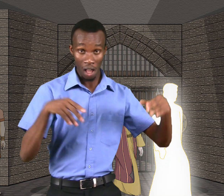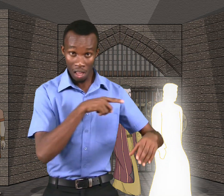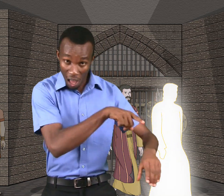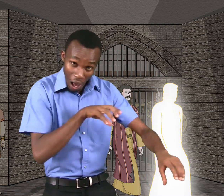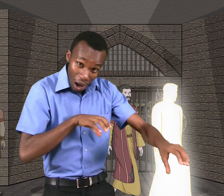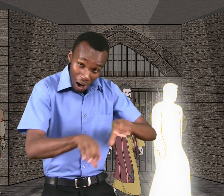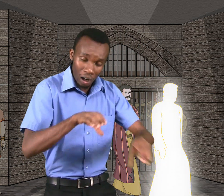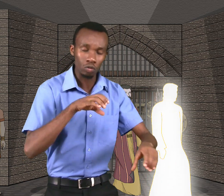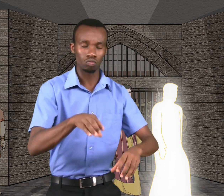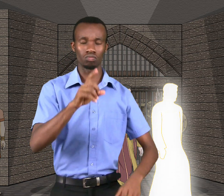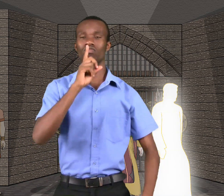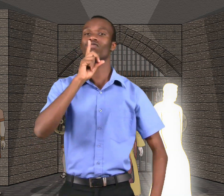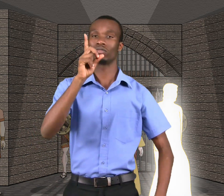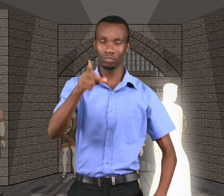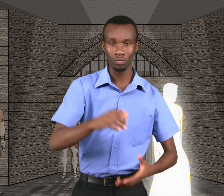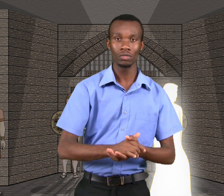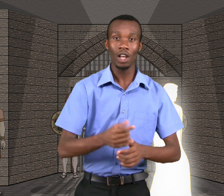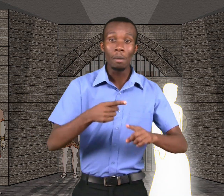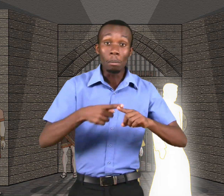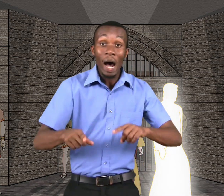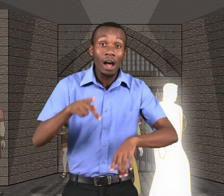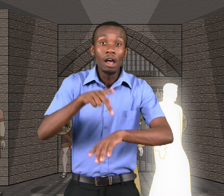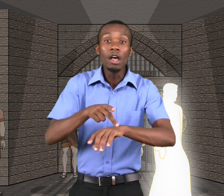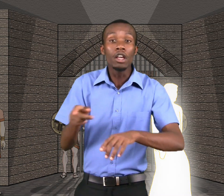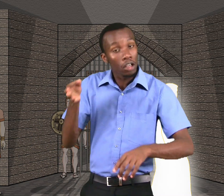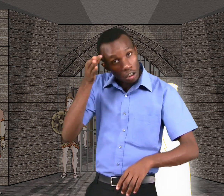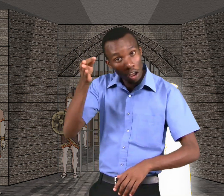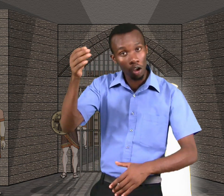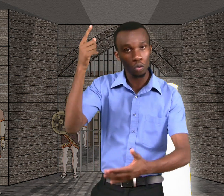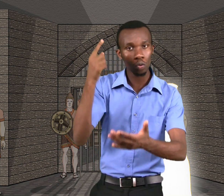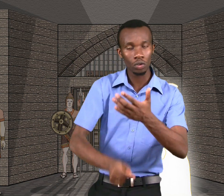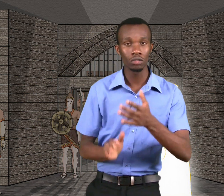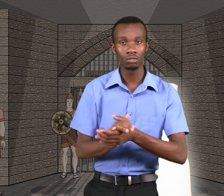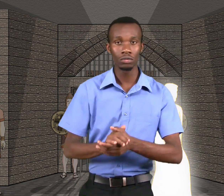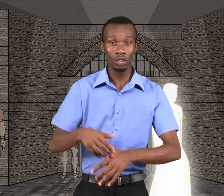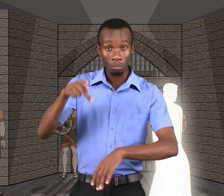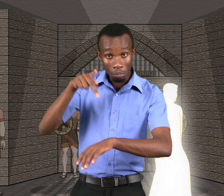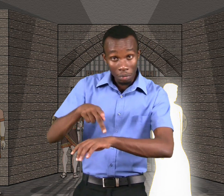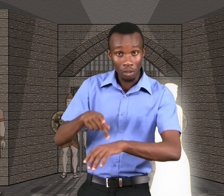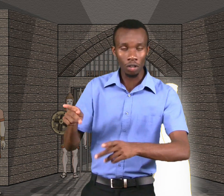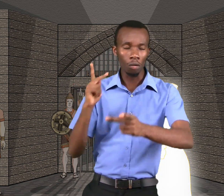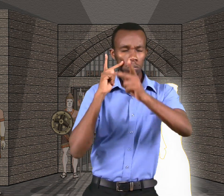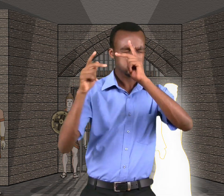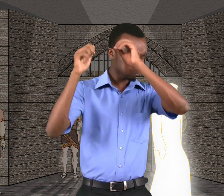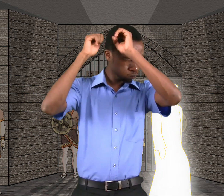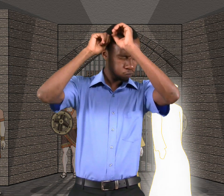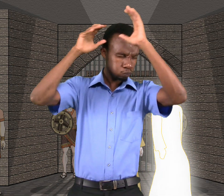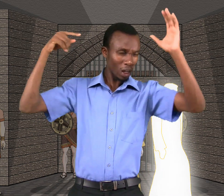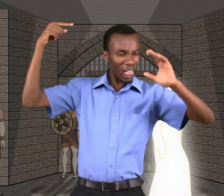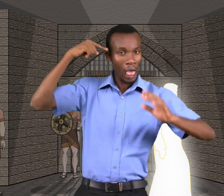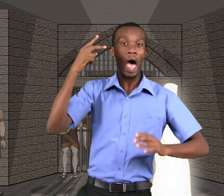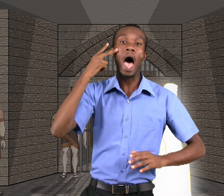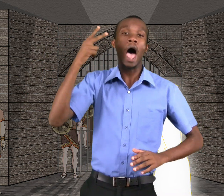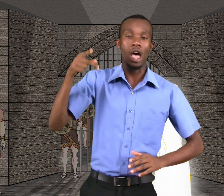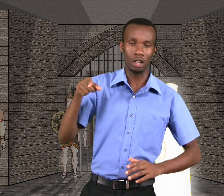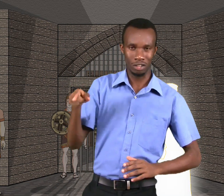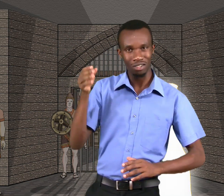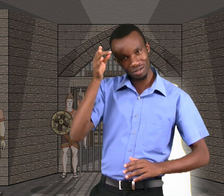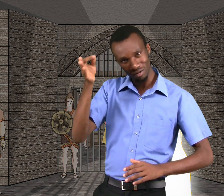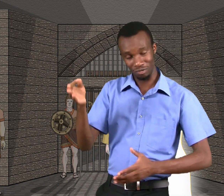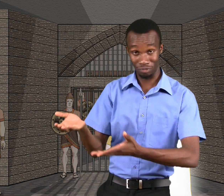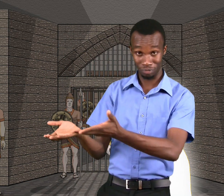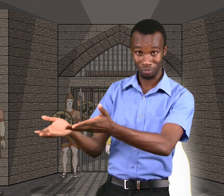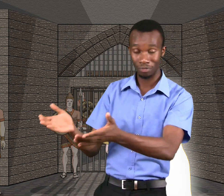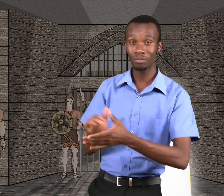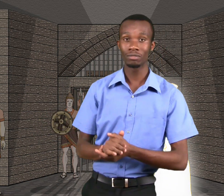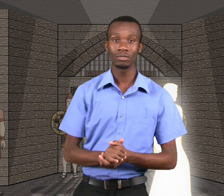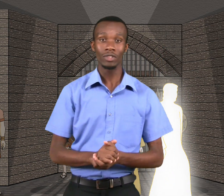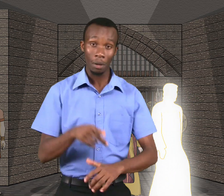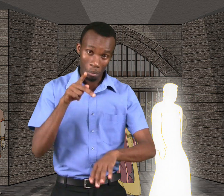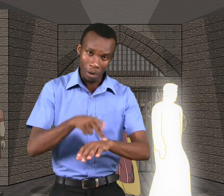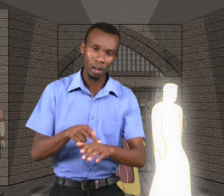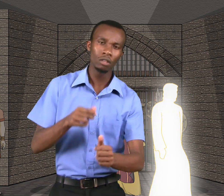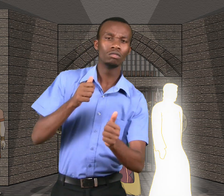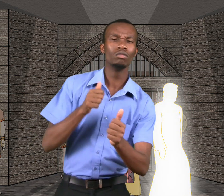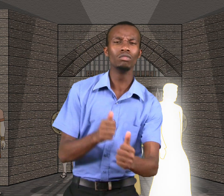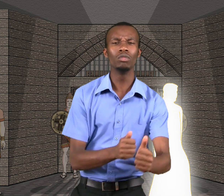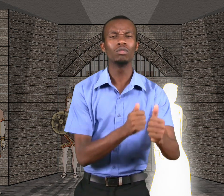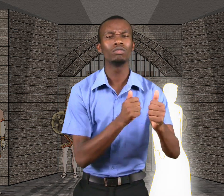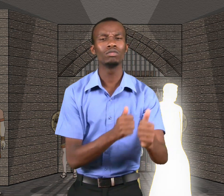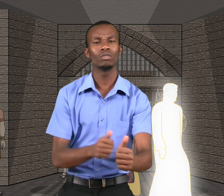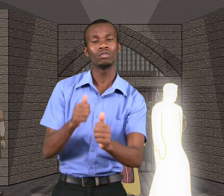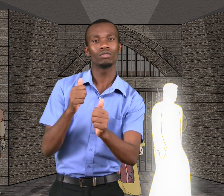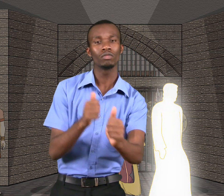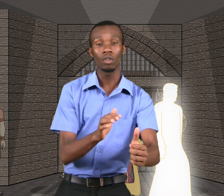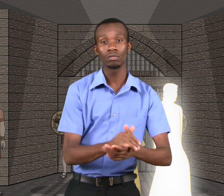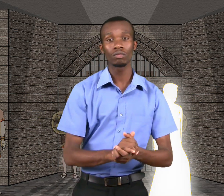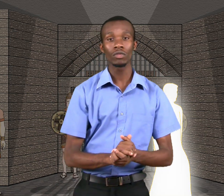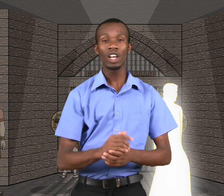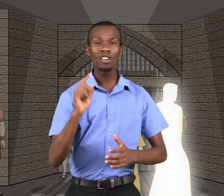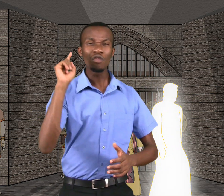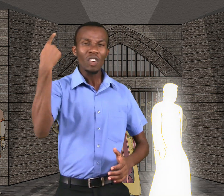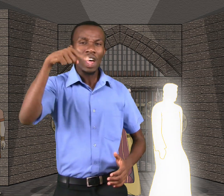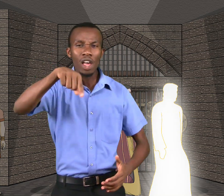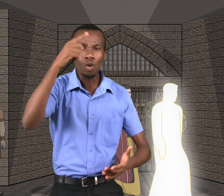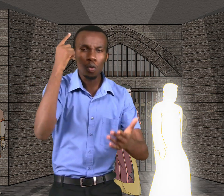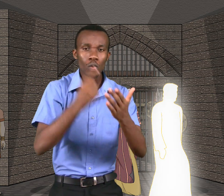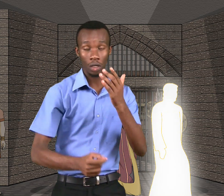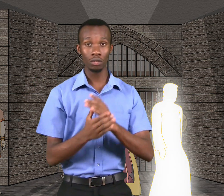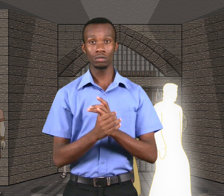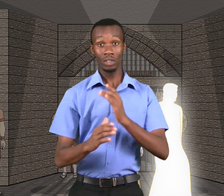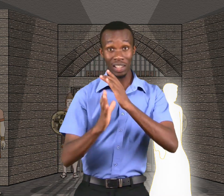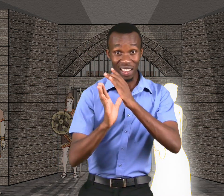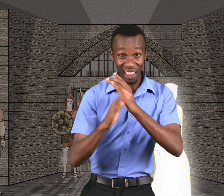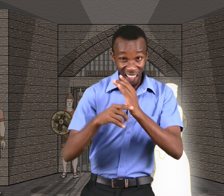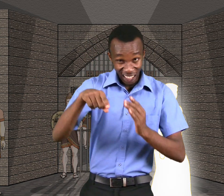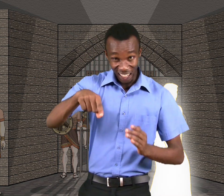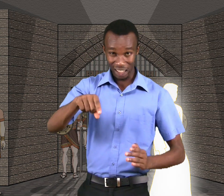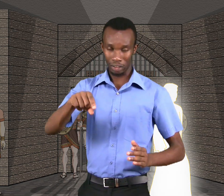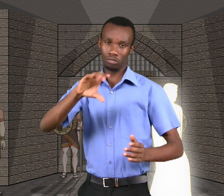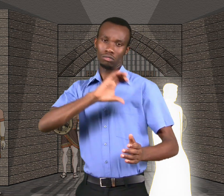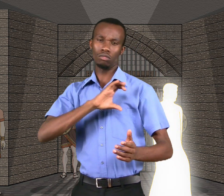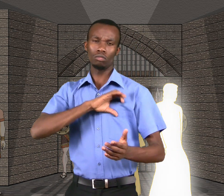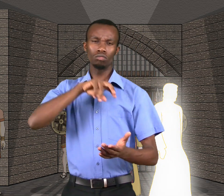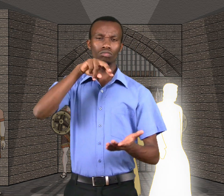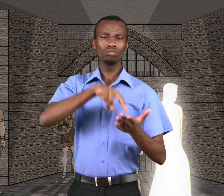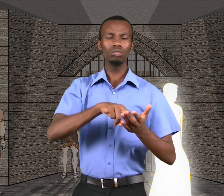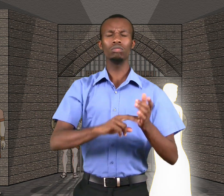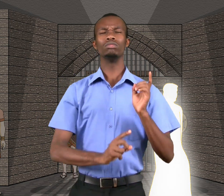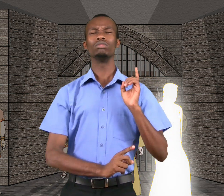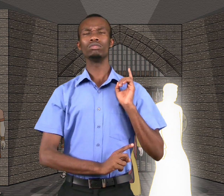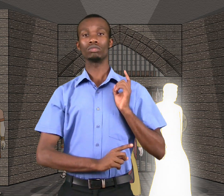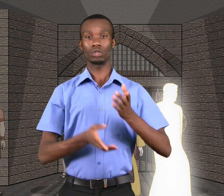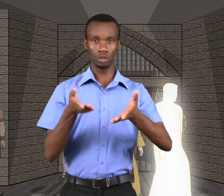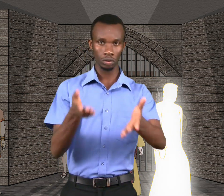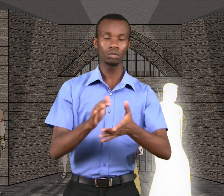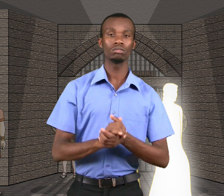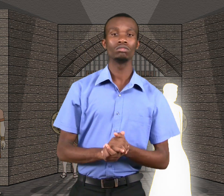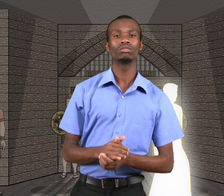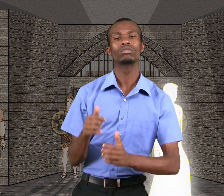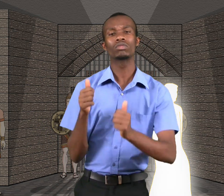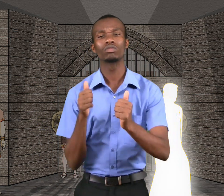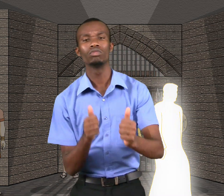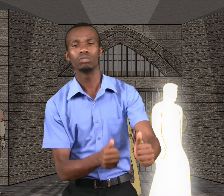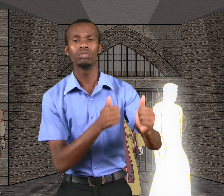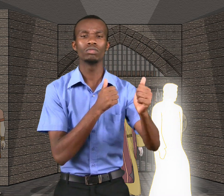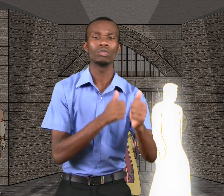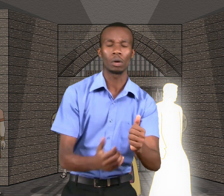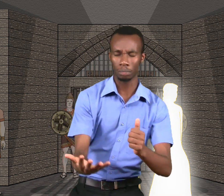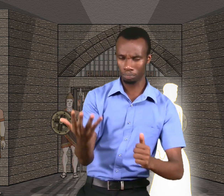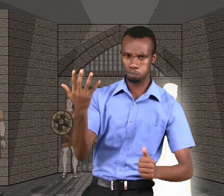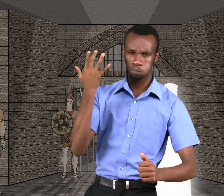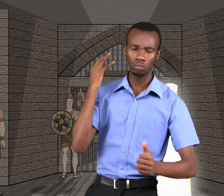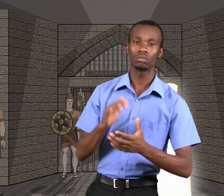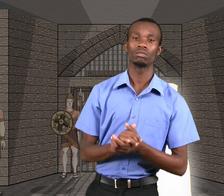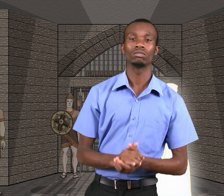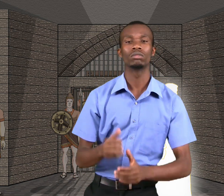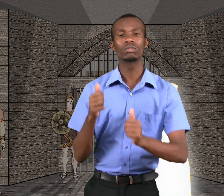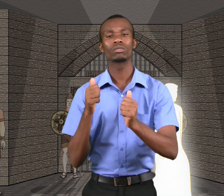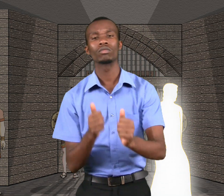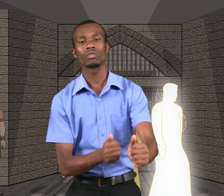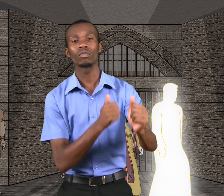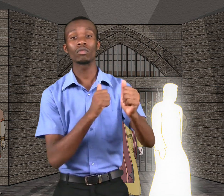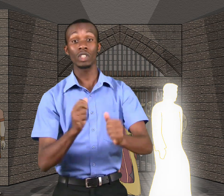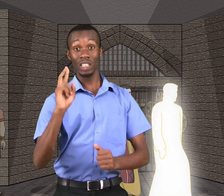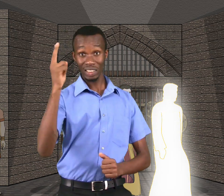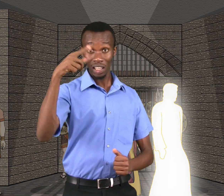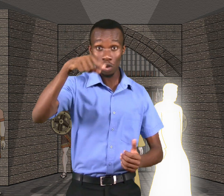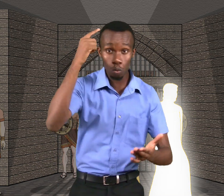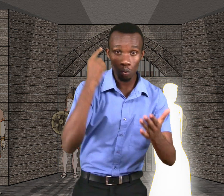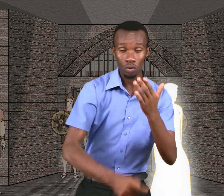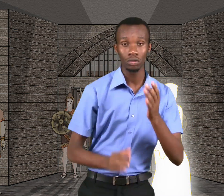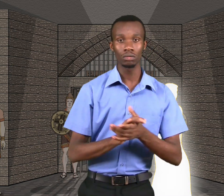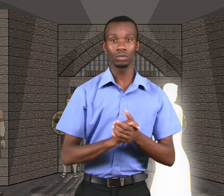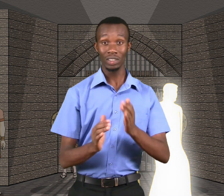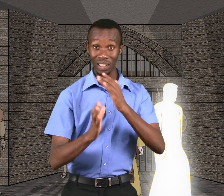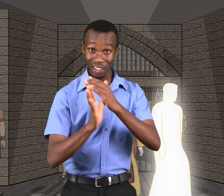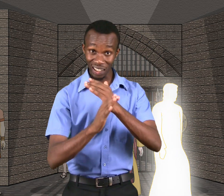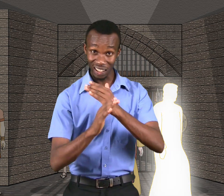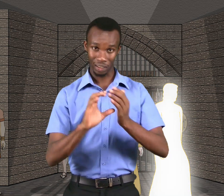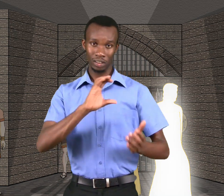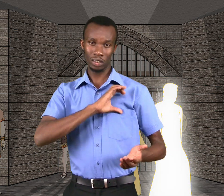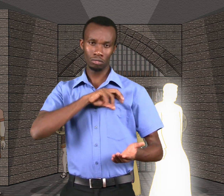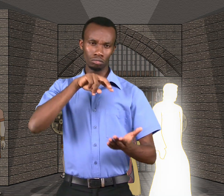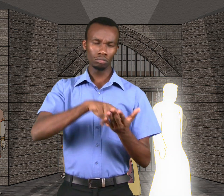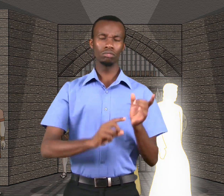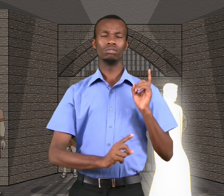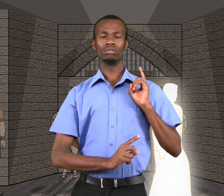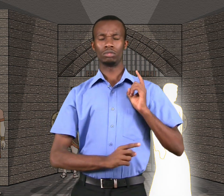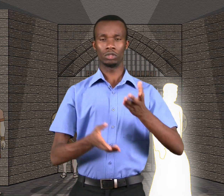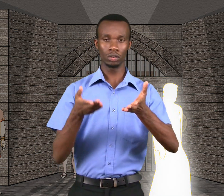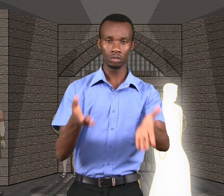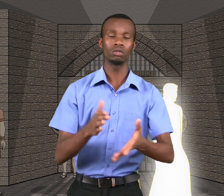So Peter followed him out, but he was unaware that what the angel was doing was real. He thought he was only seeing a vision.